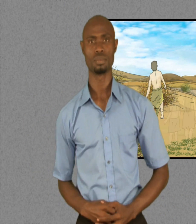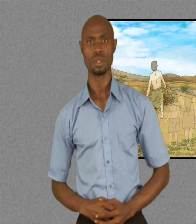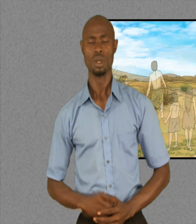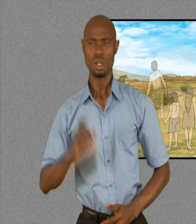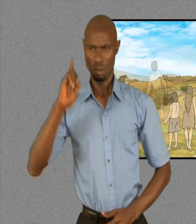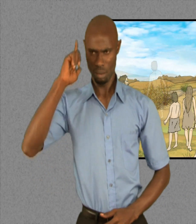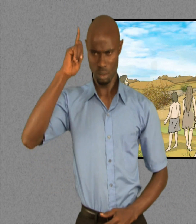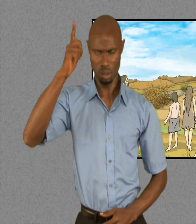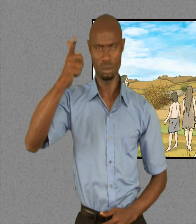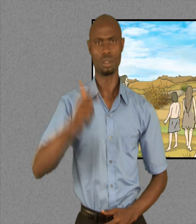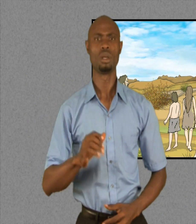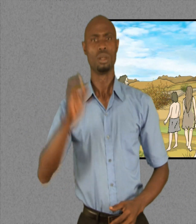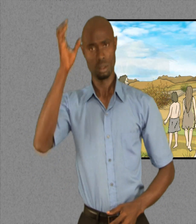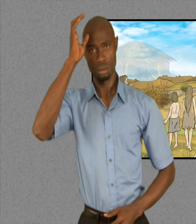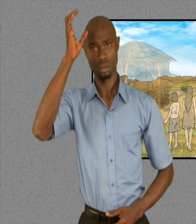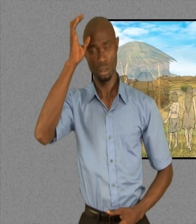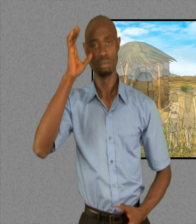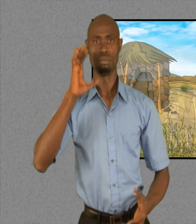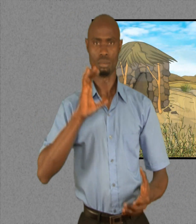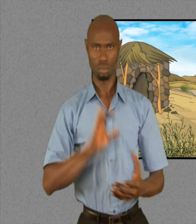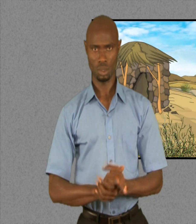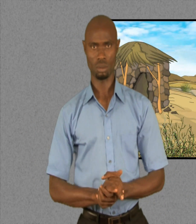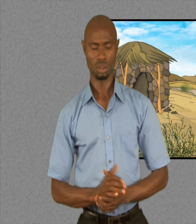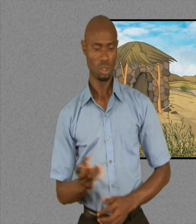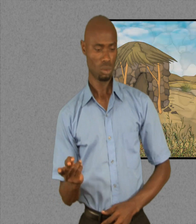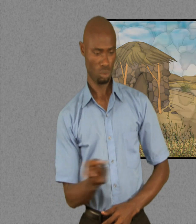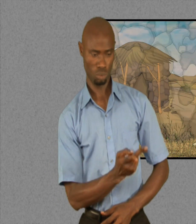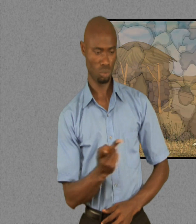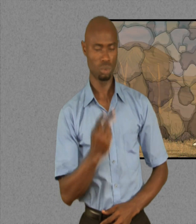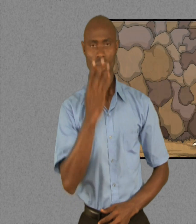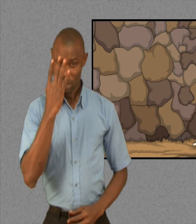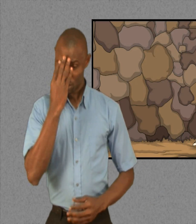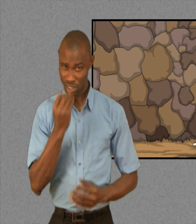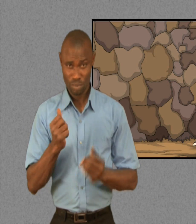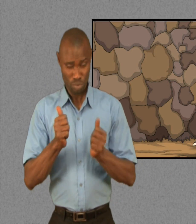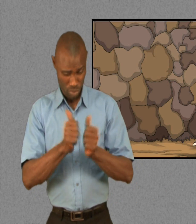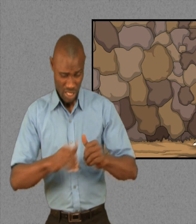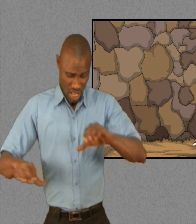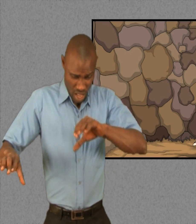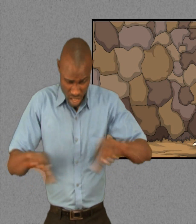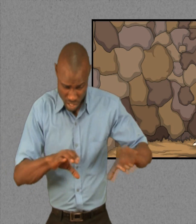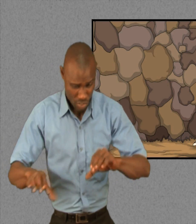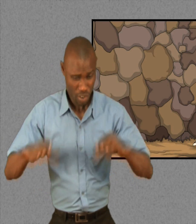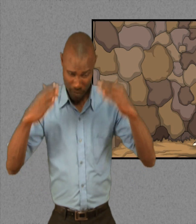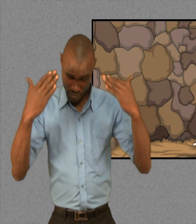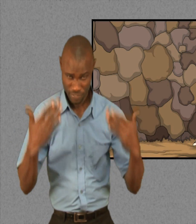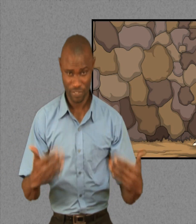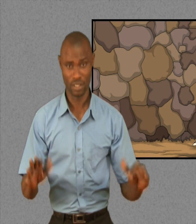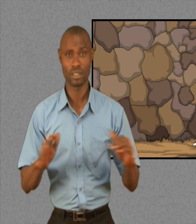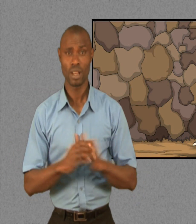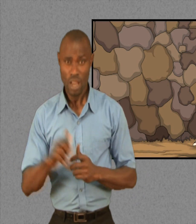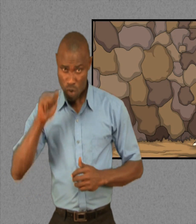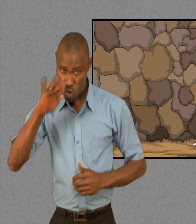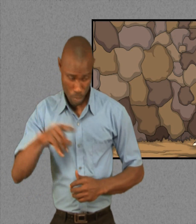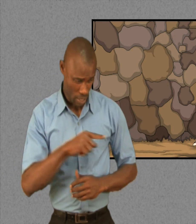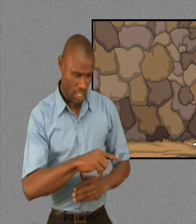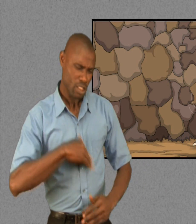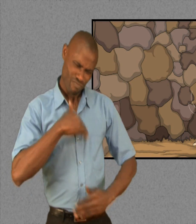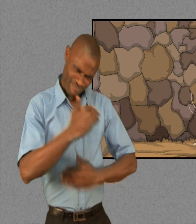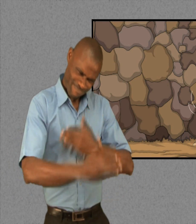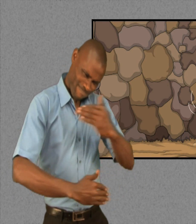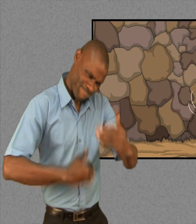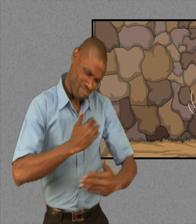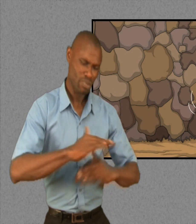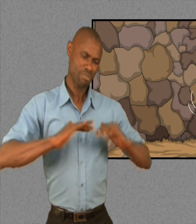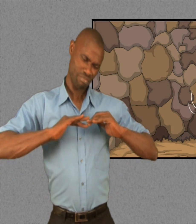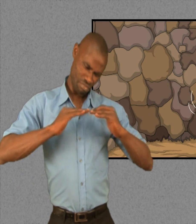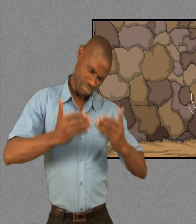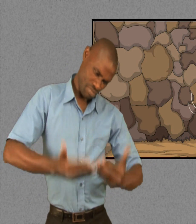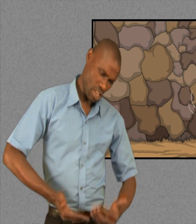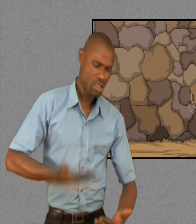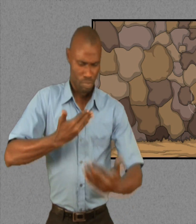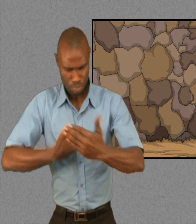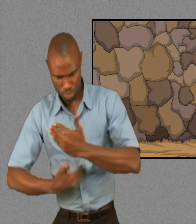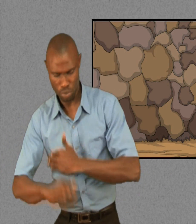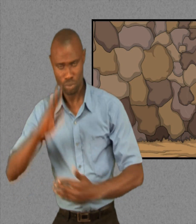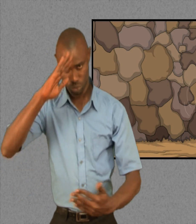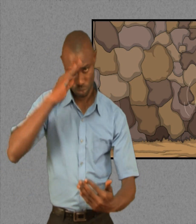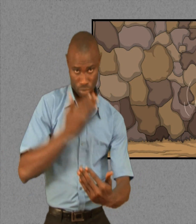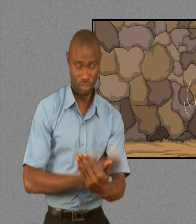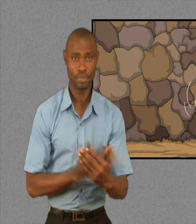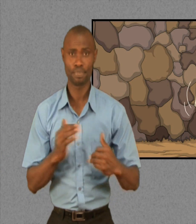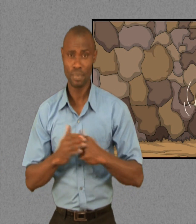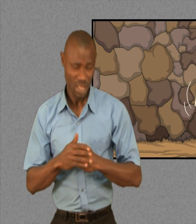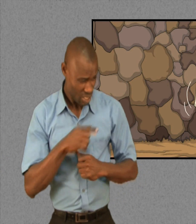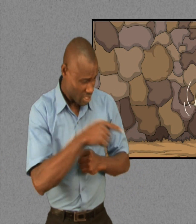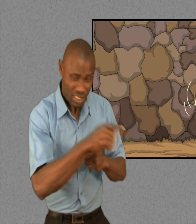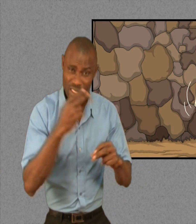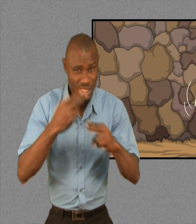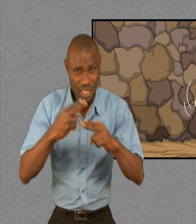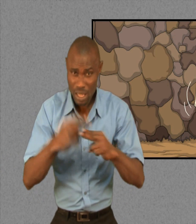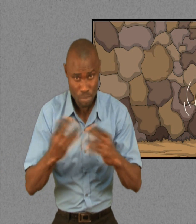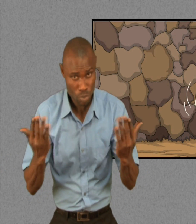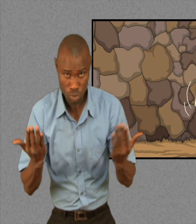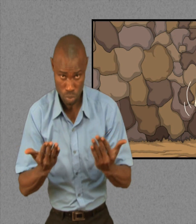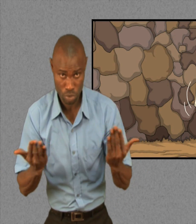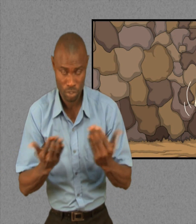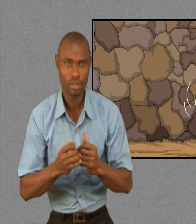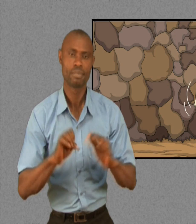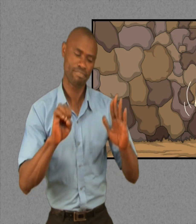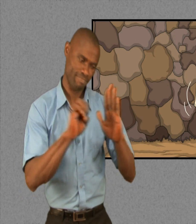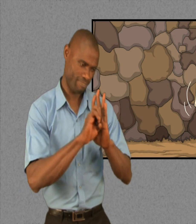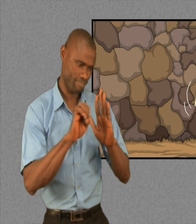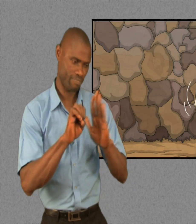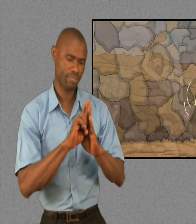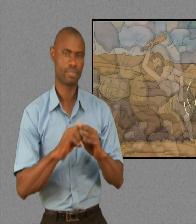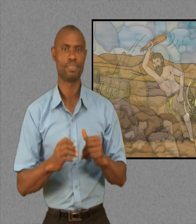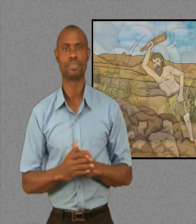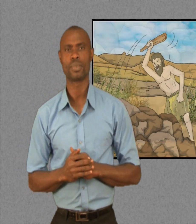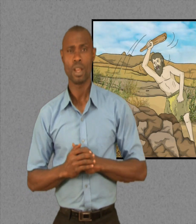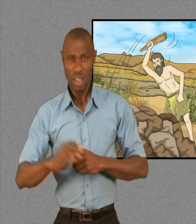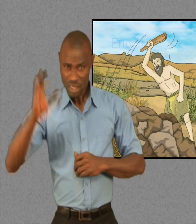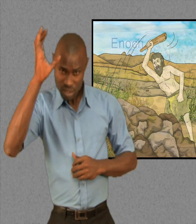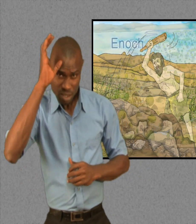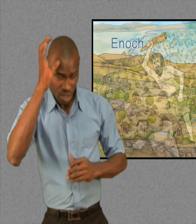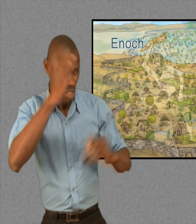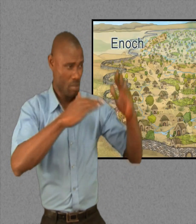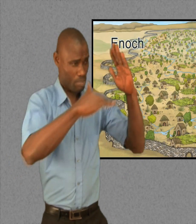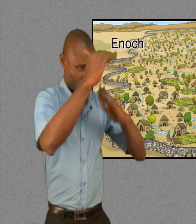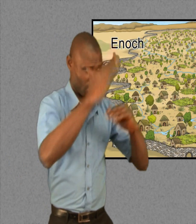And Cain had relations with his wife, and she conceived and gave birth to Enoch.